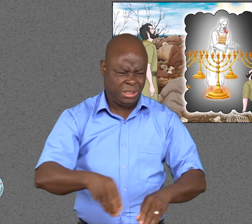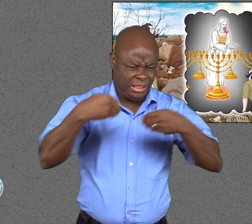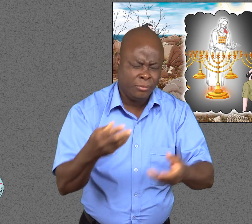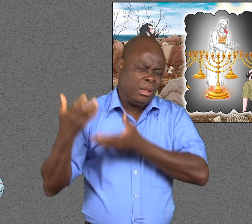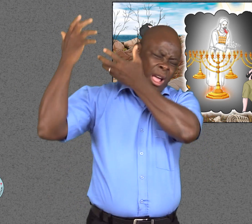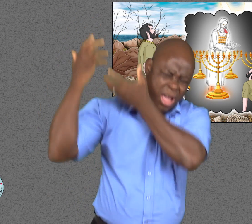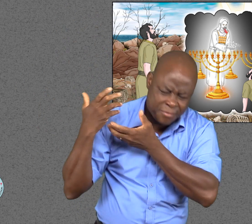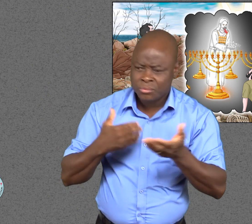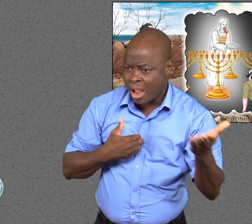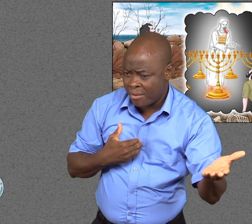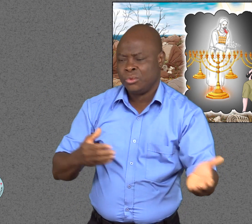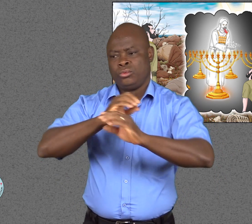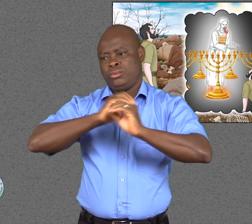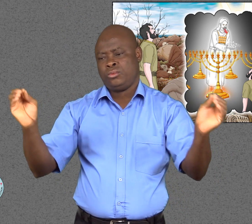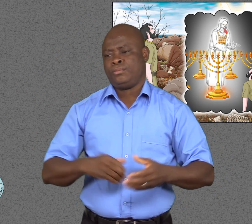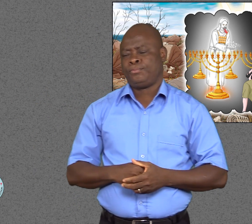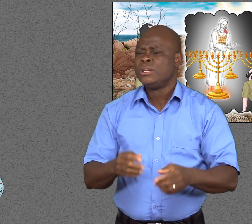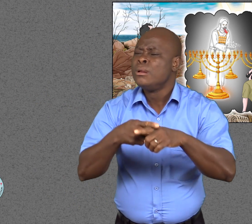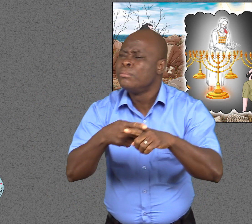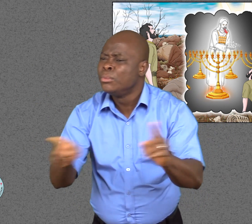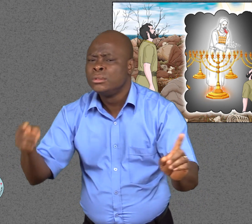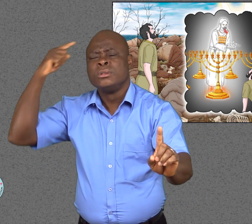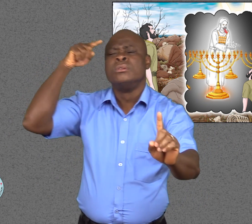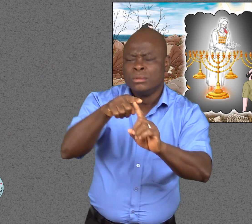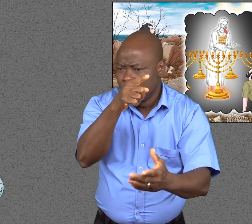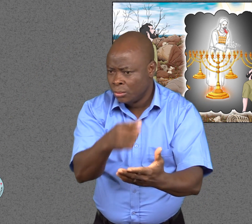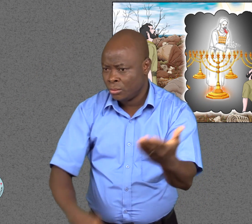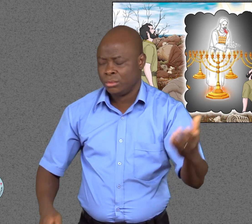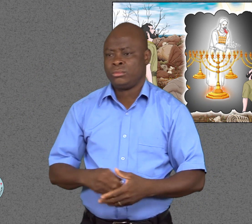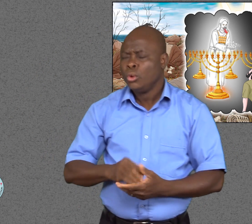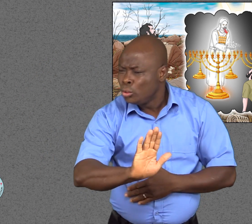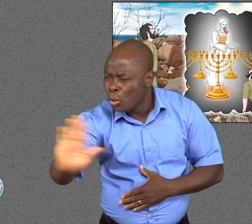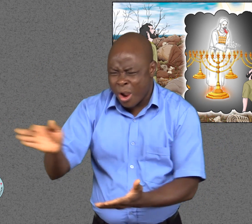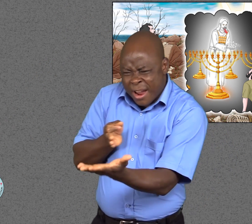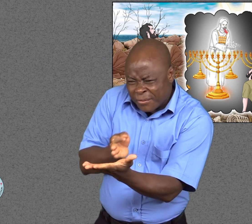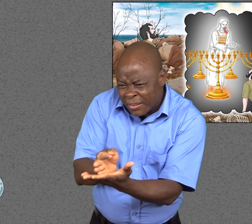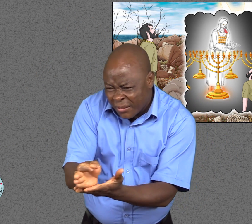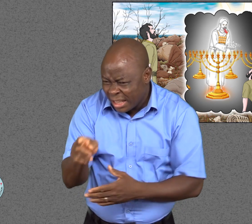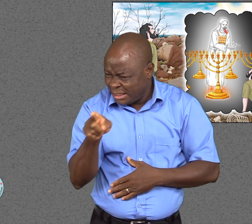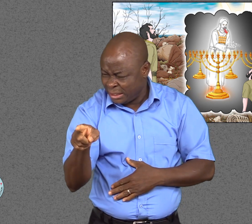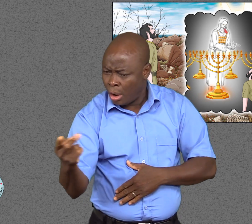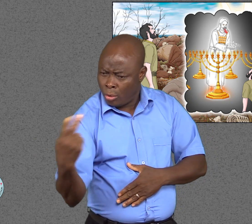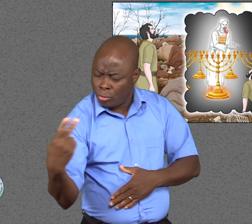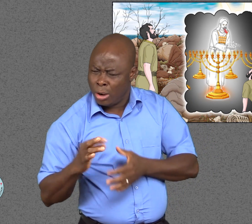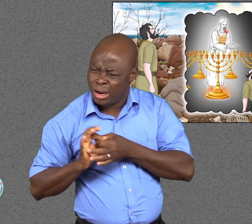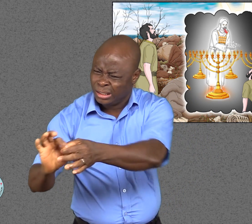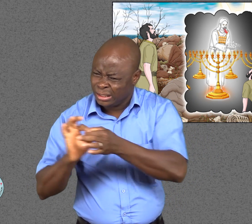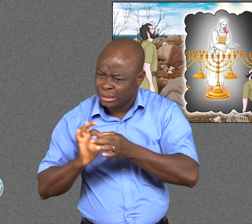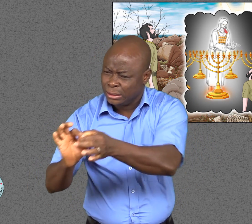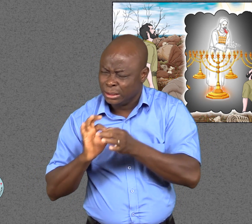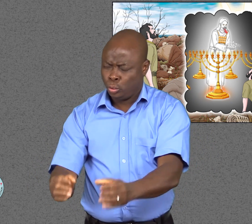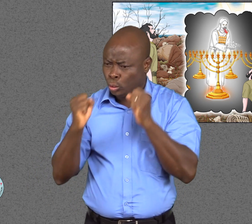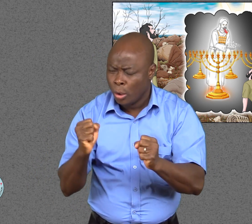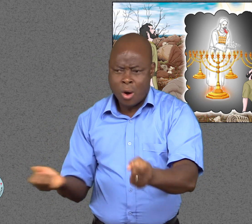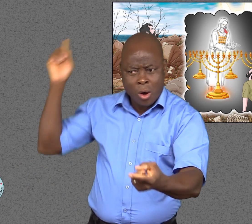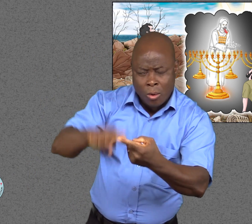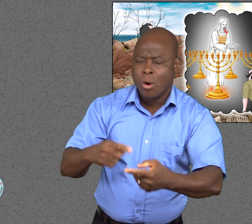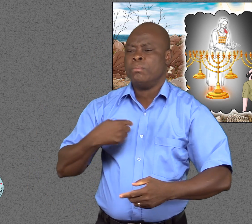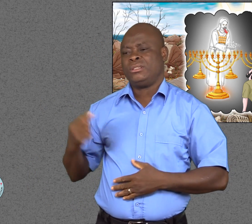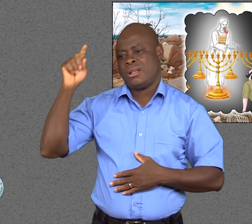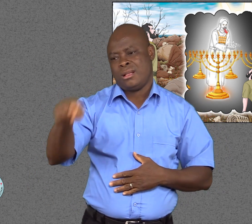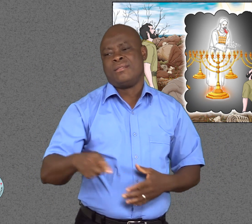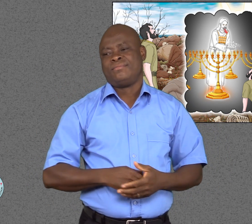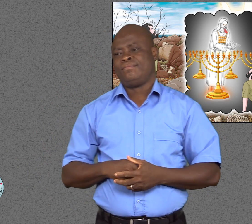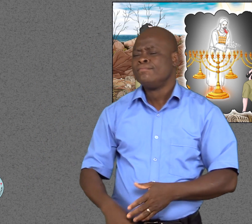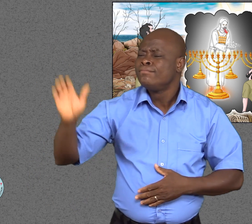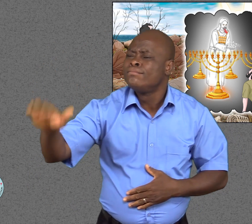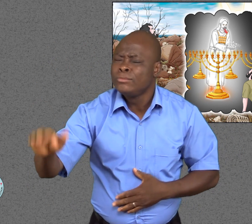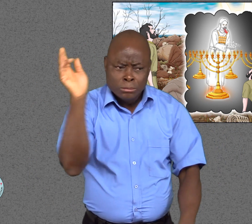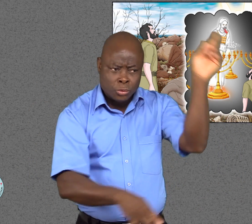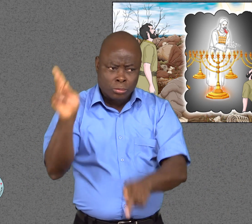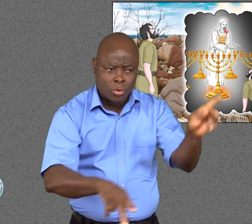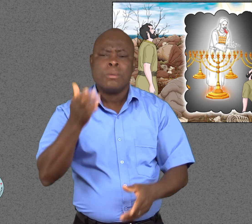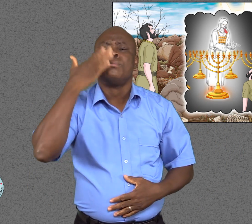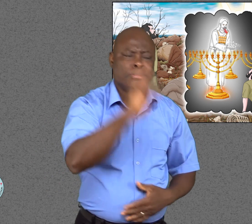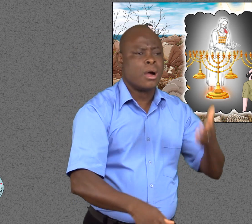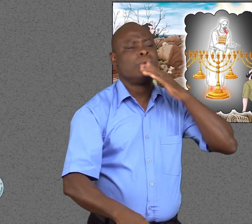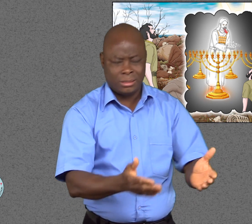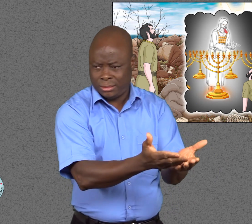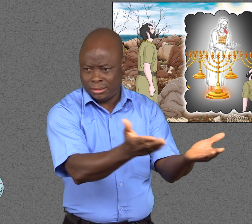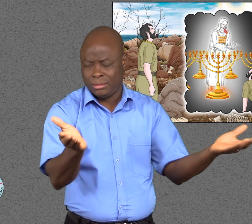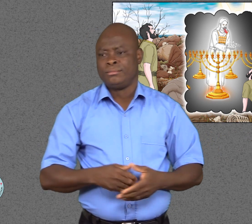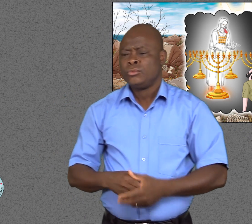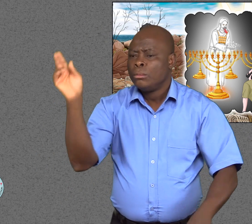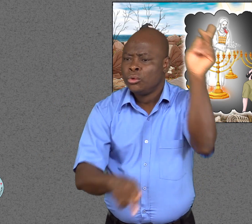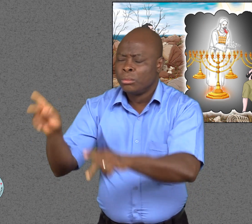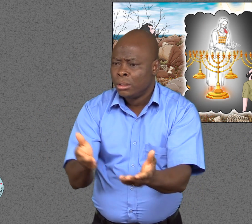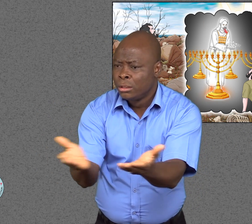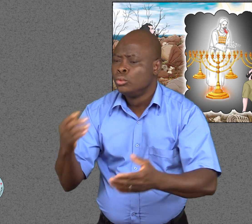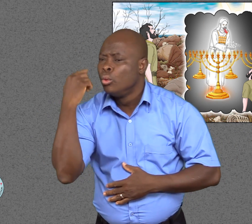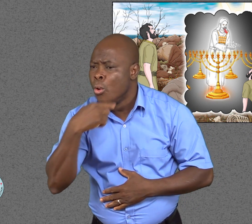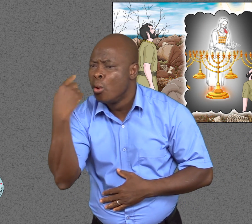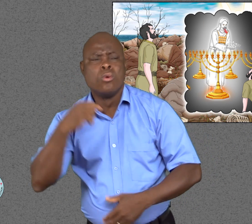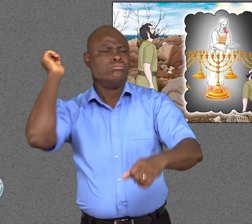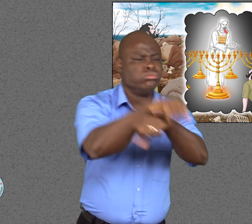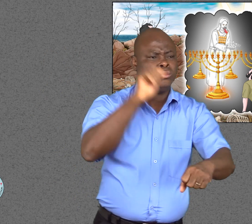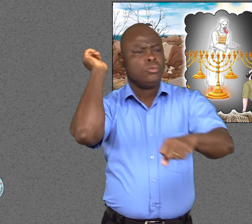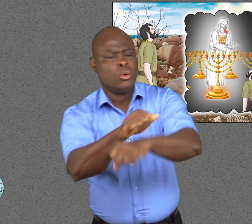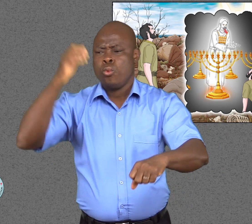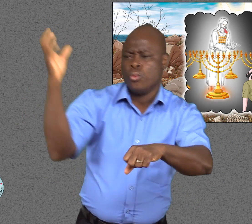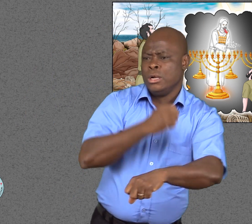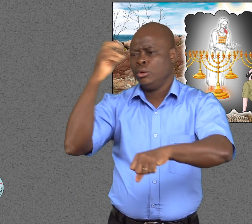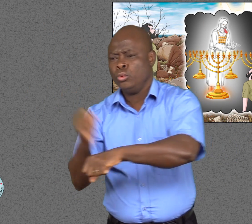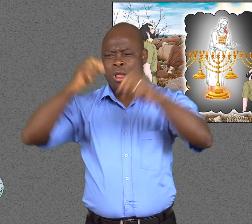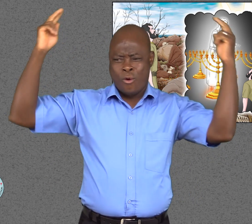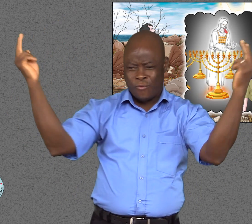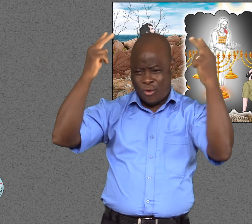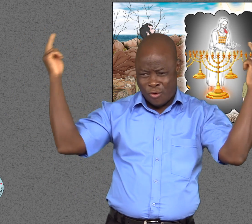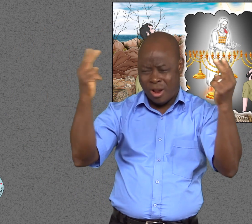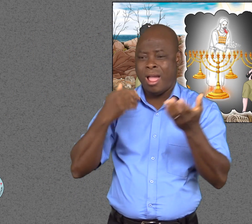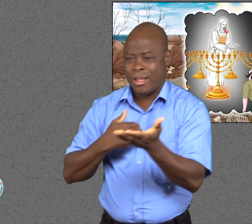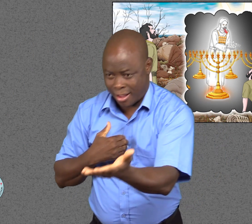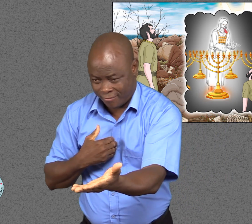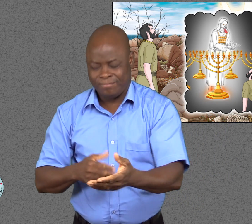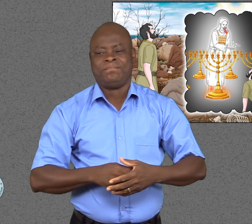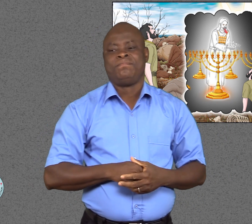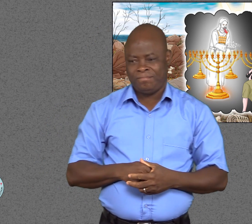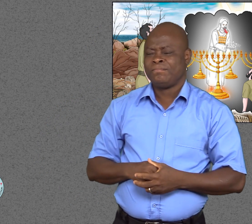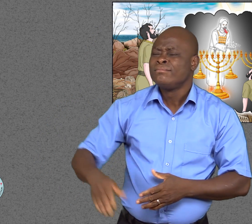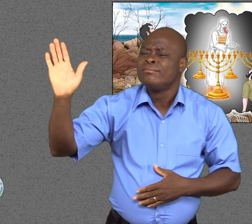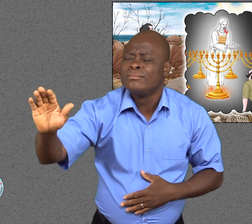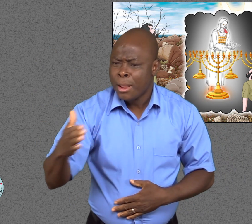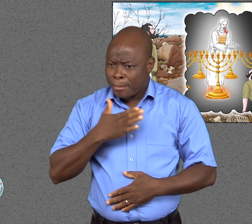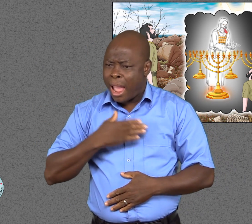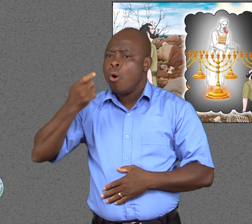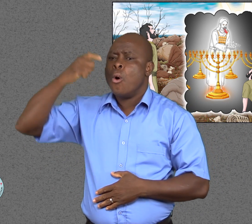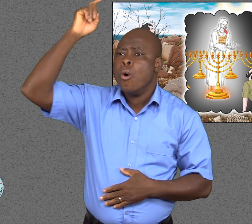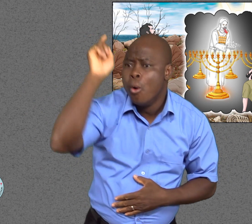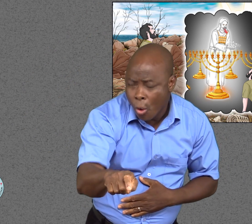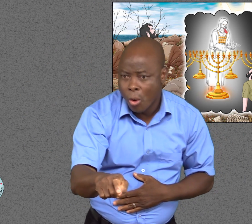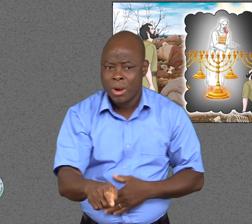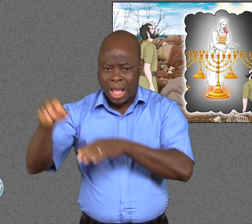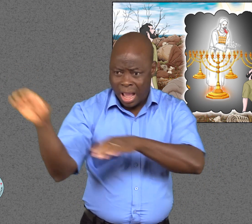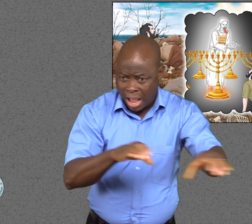Nevertheless, hold fast to what you have until I come.